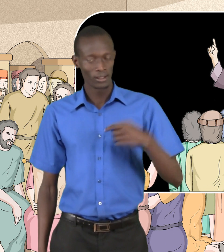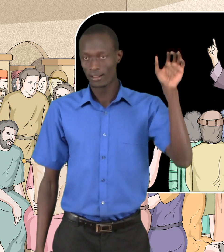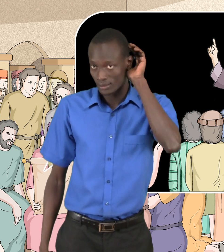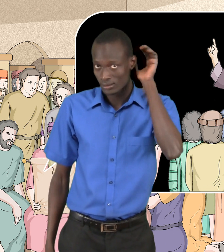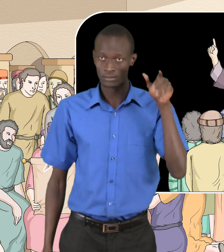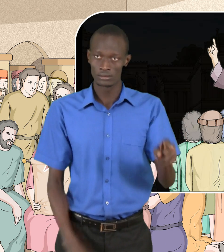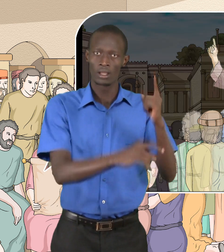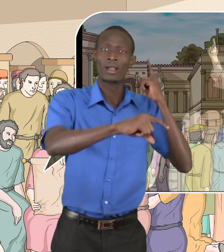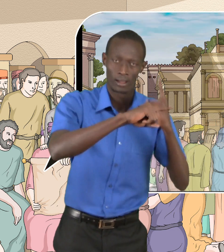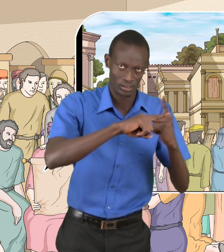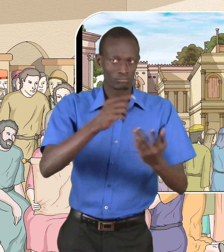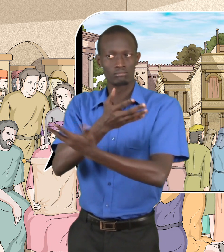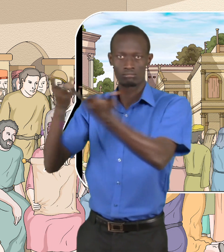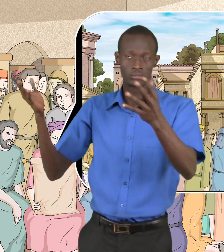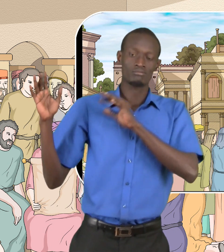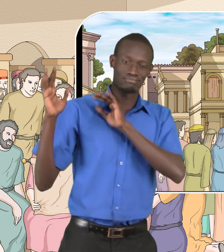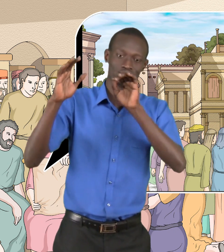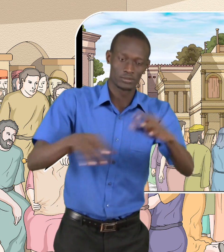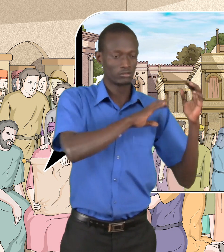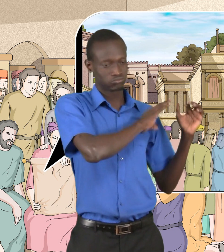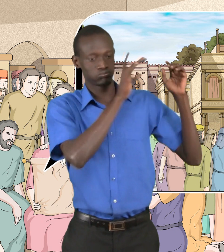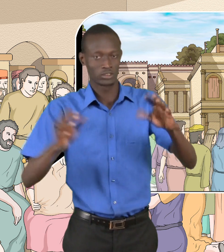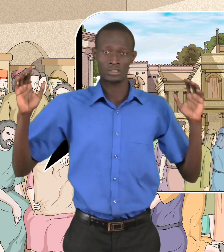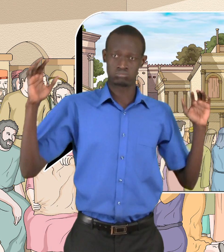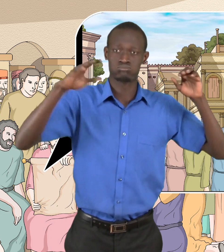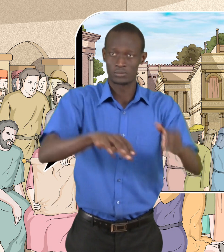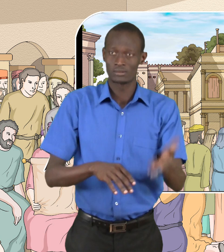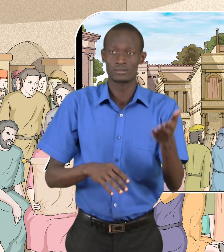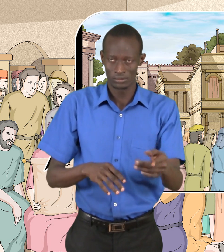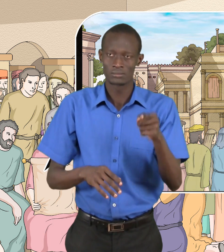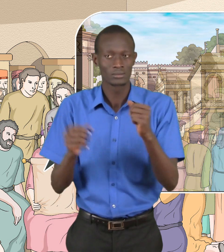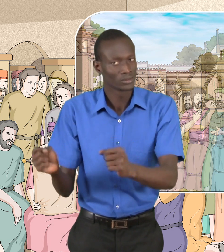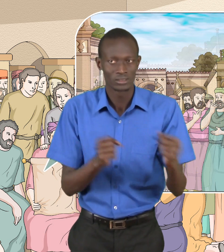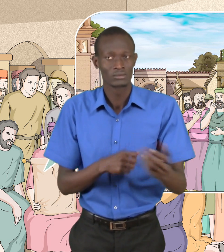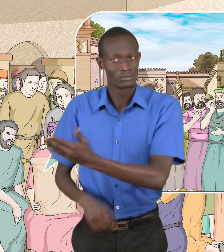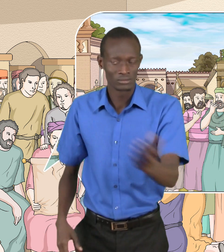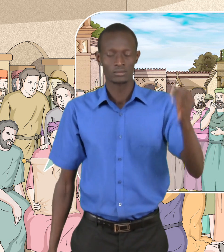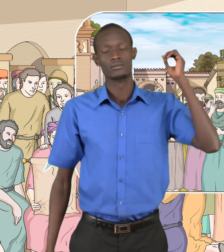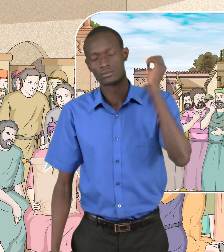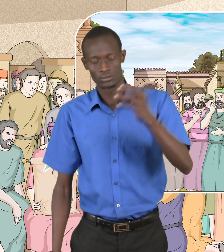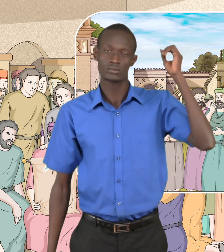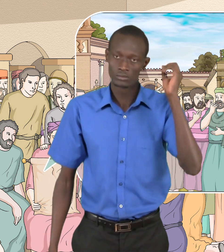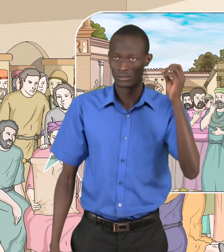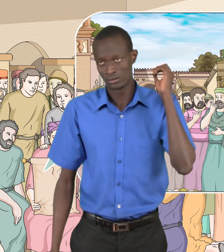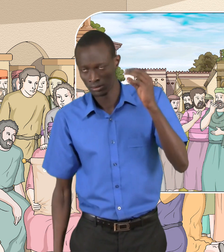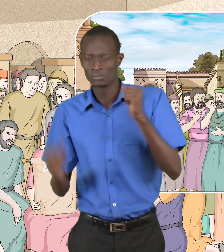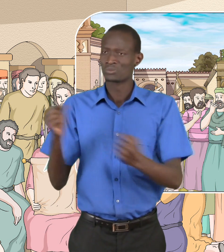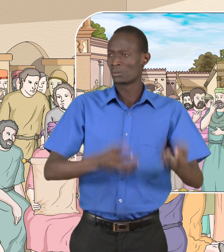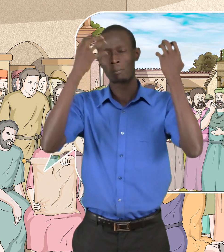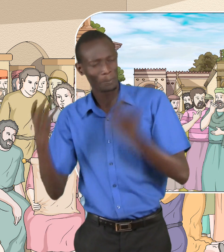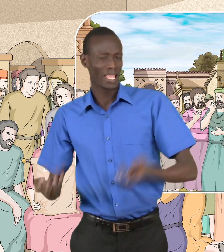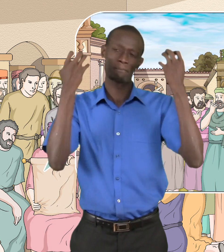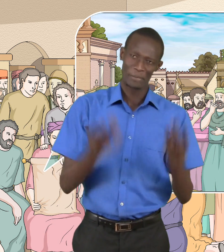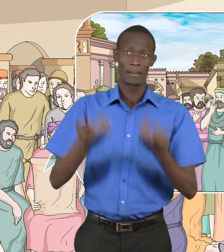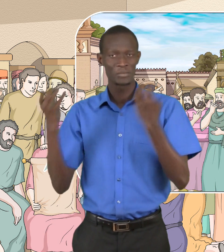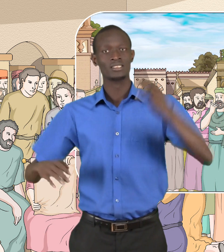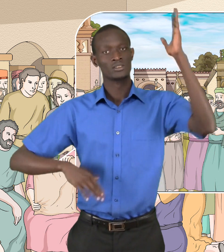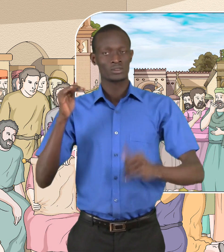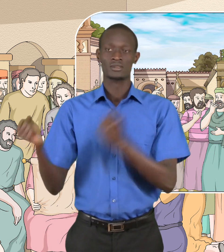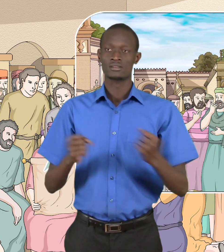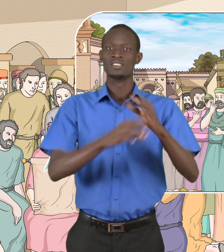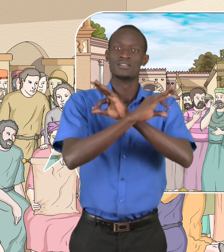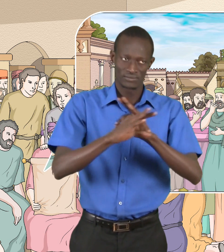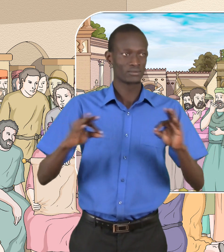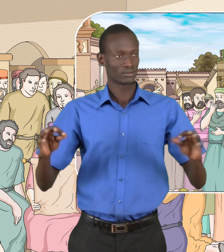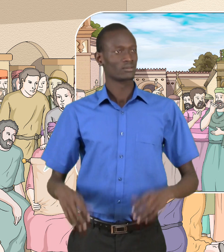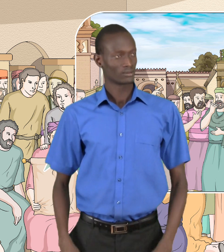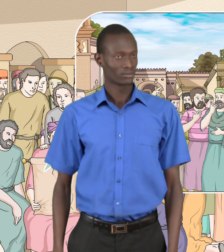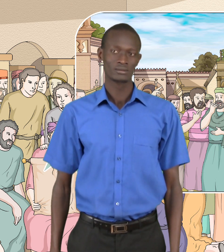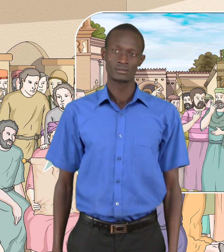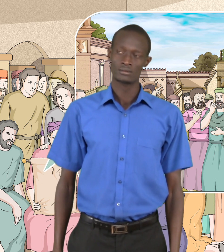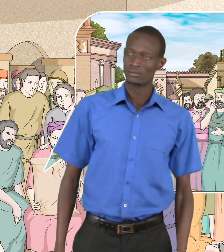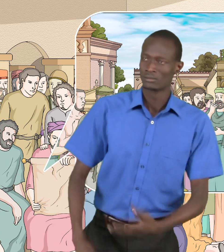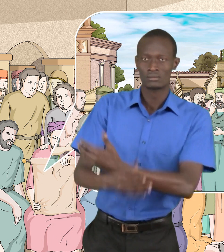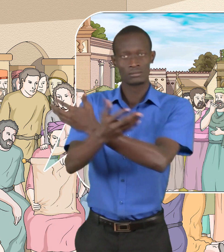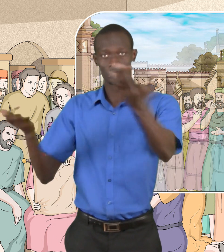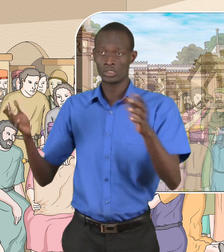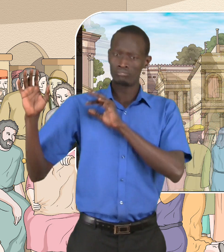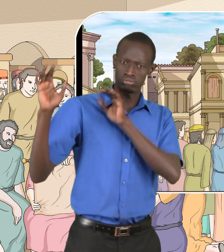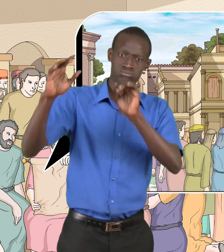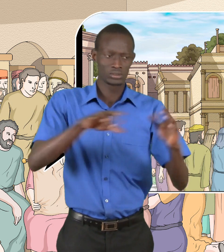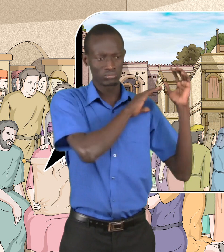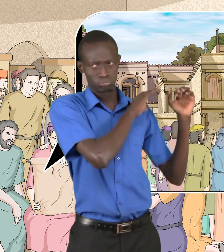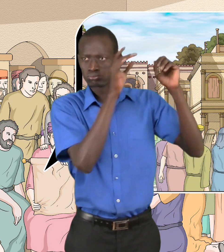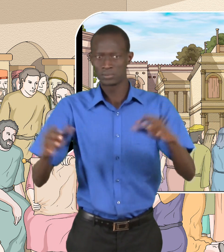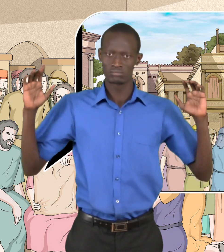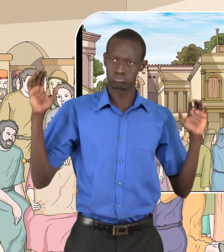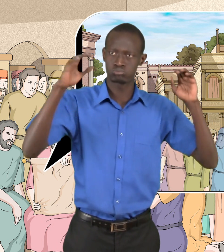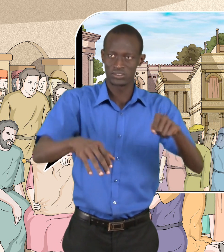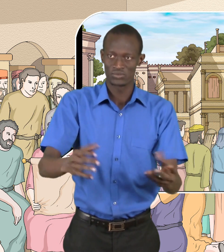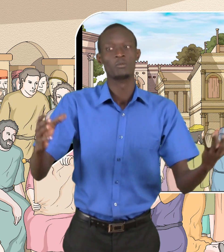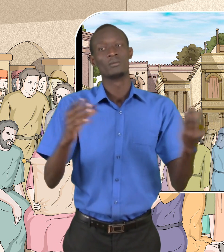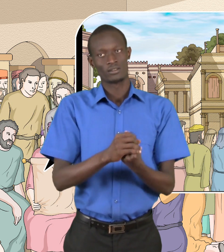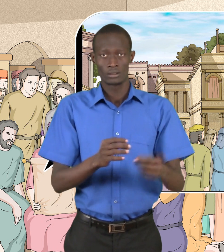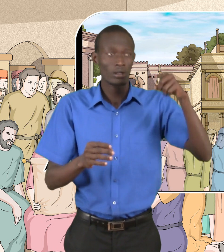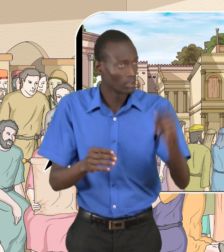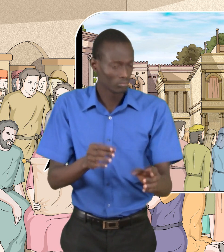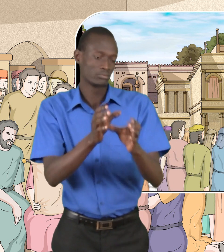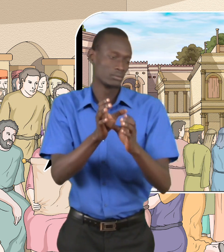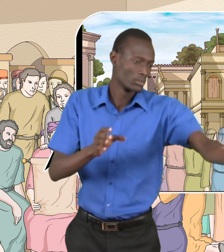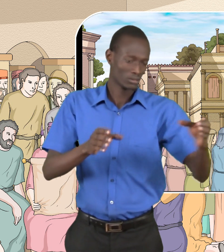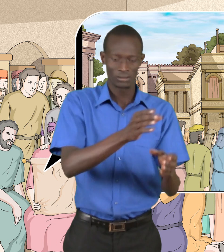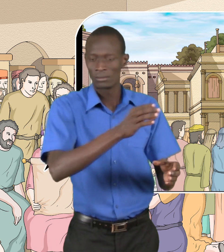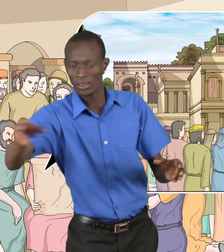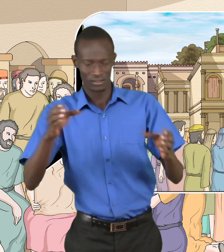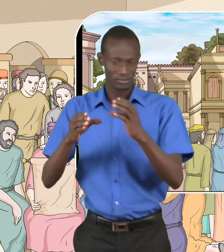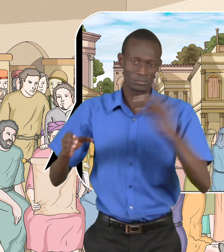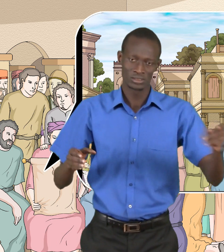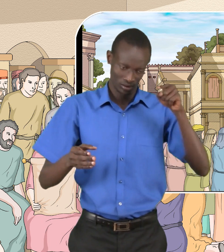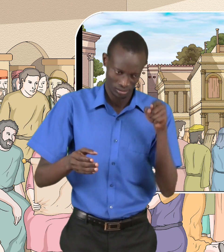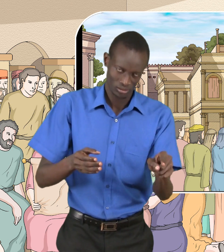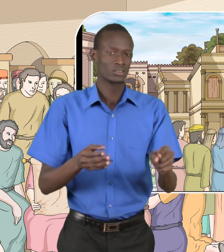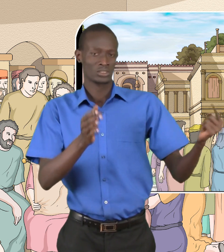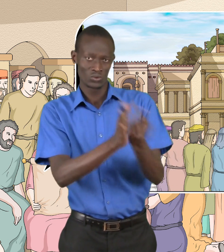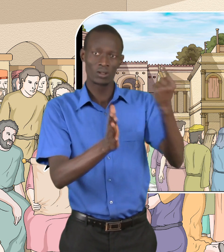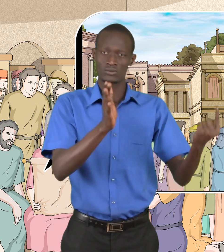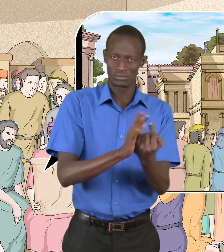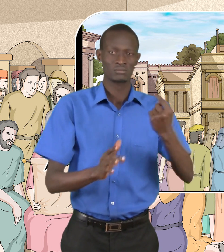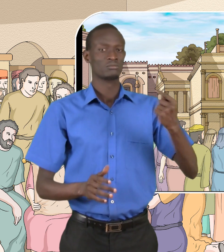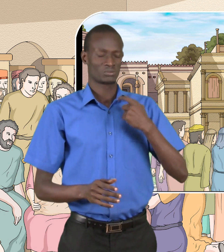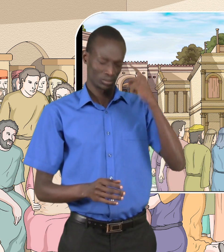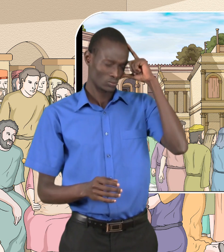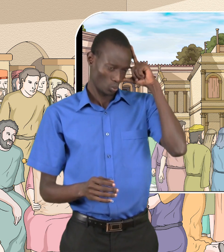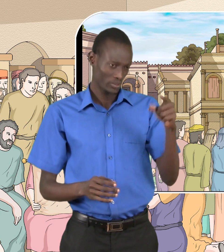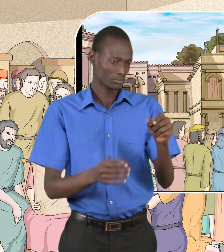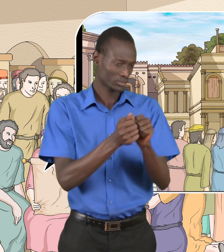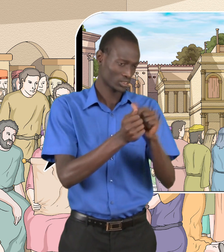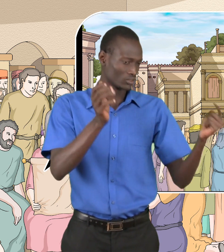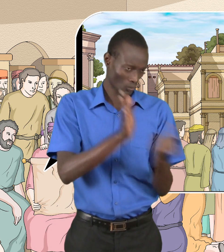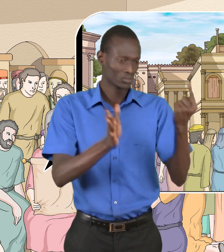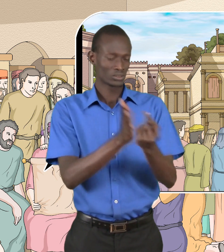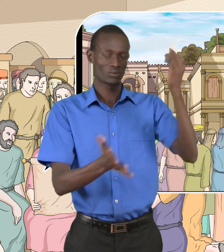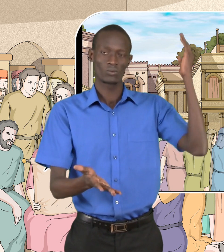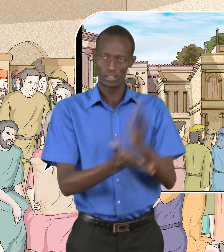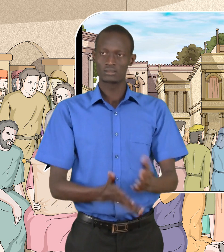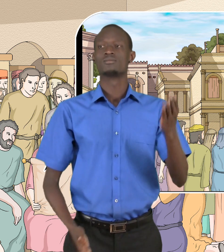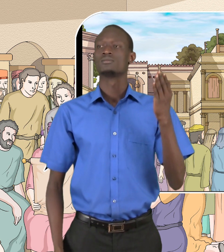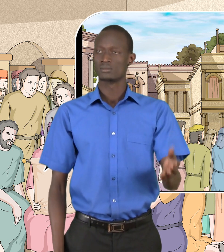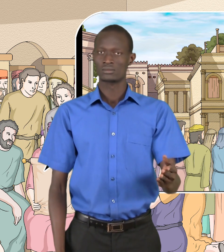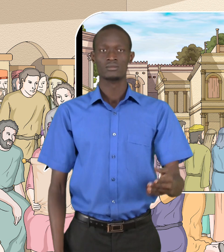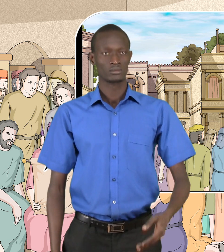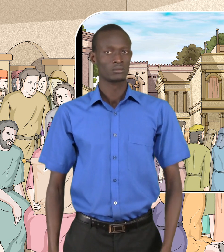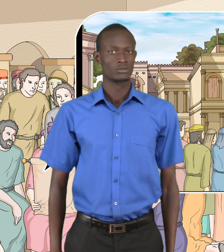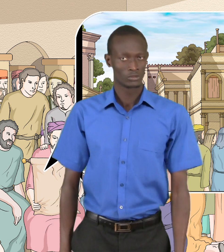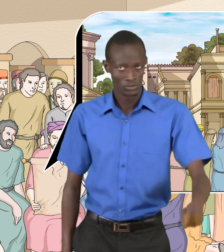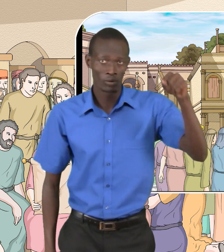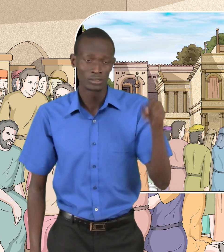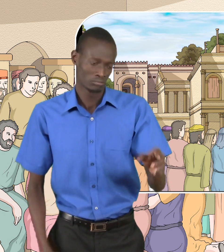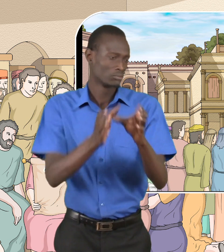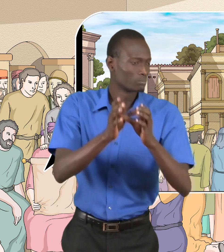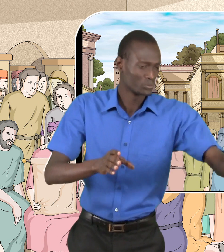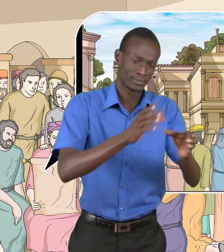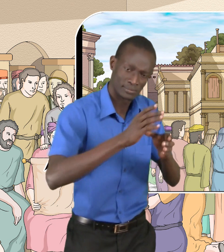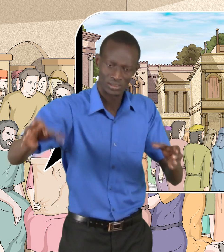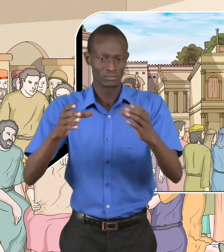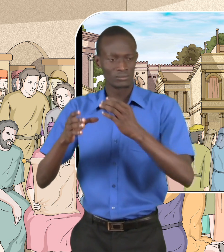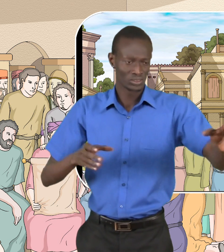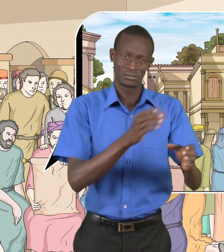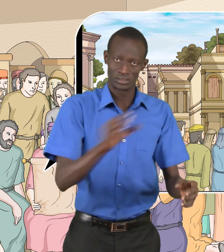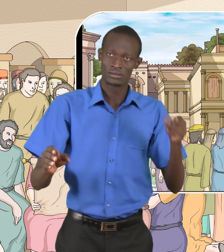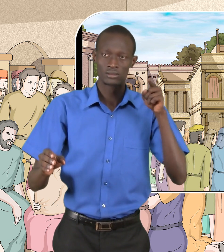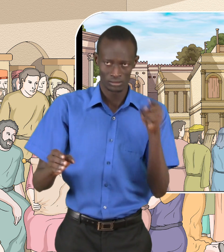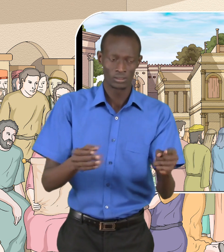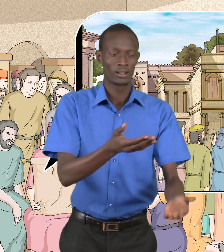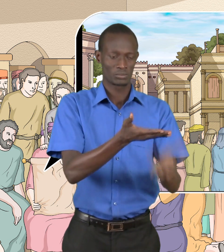First of all, I hear that when you come together as a church, there are divisions among you, and in part I believe it.